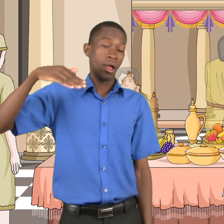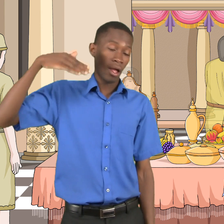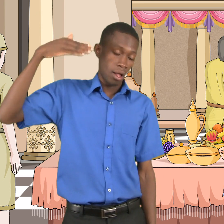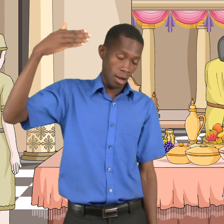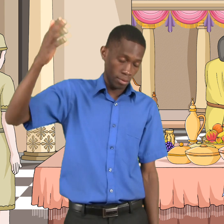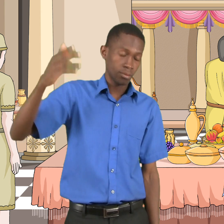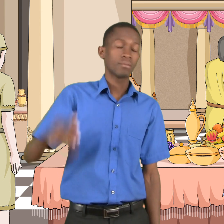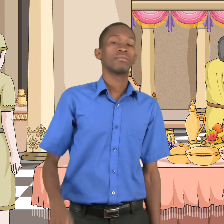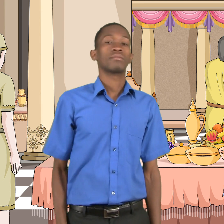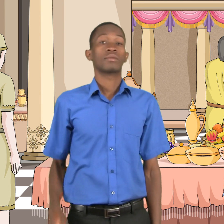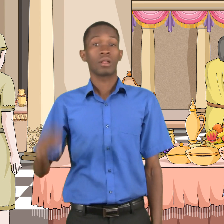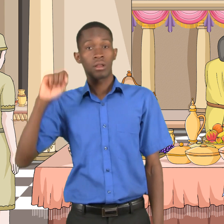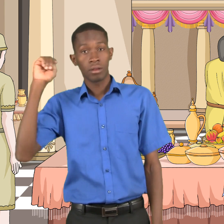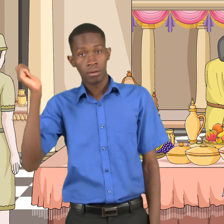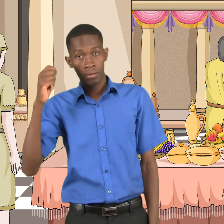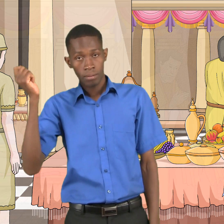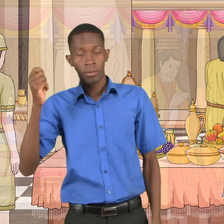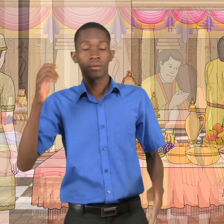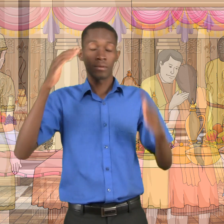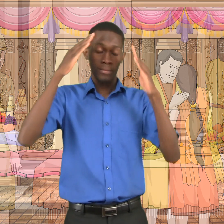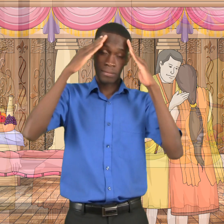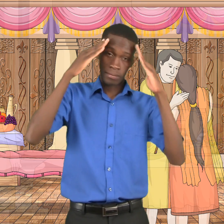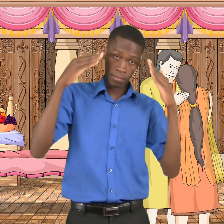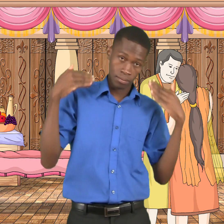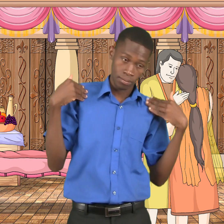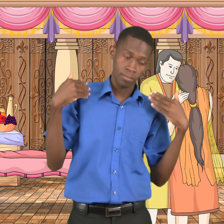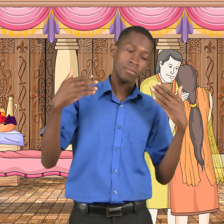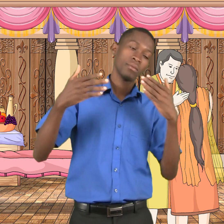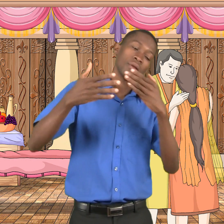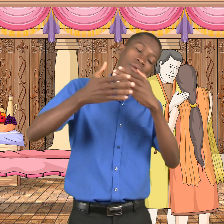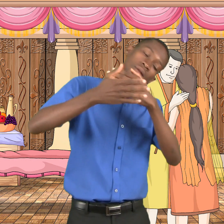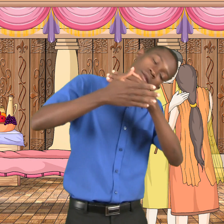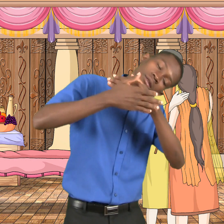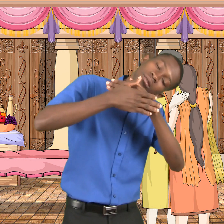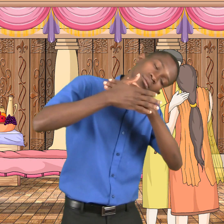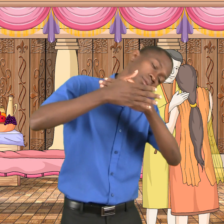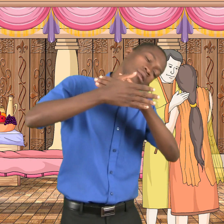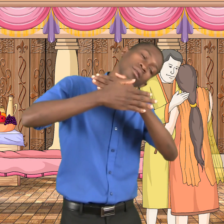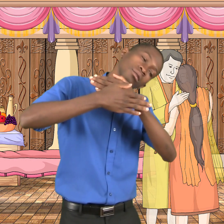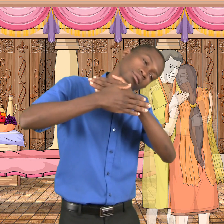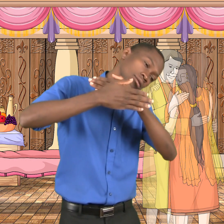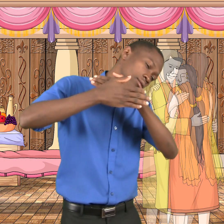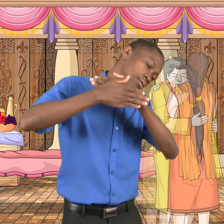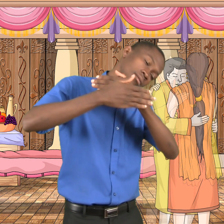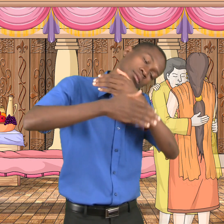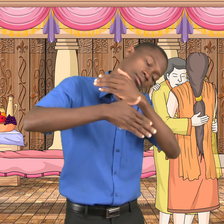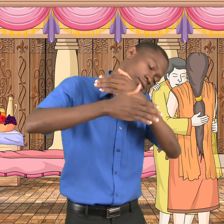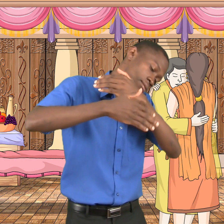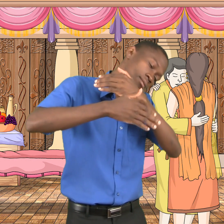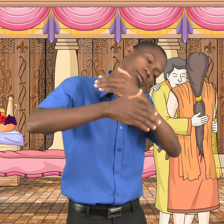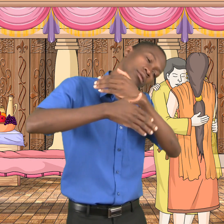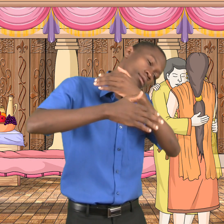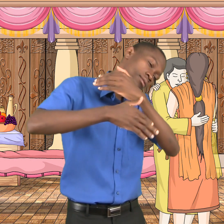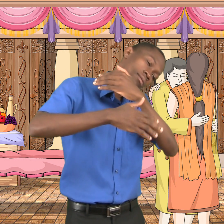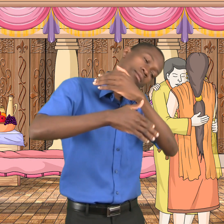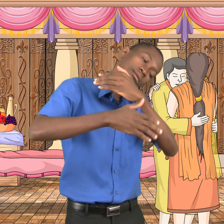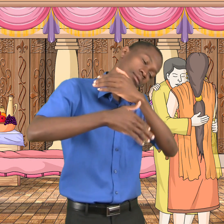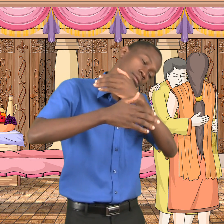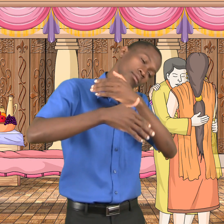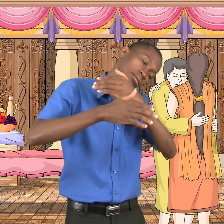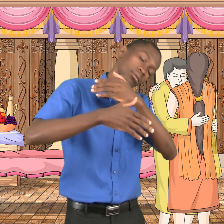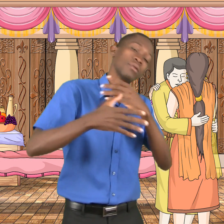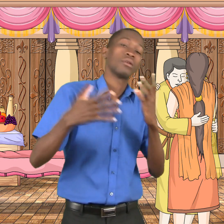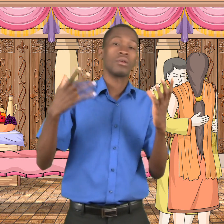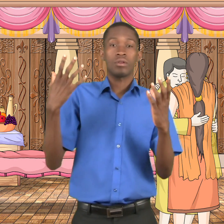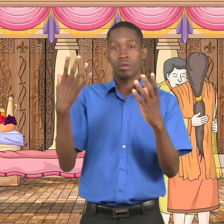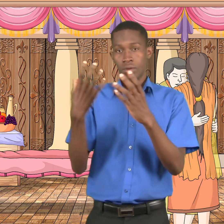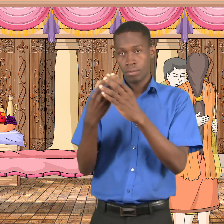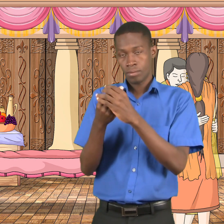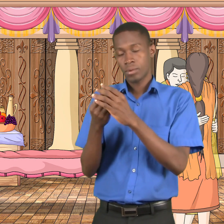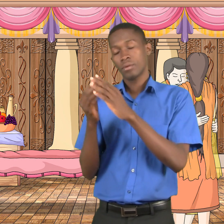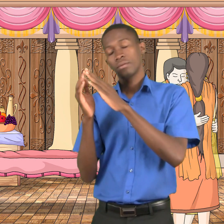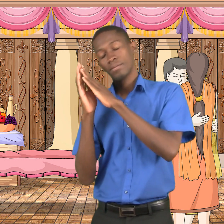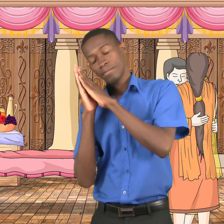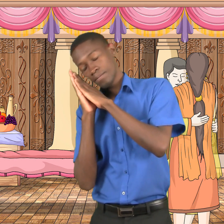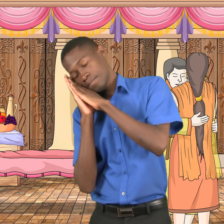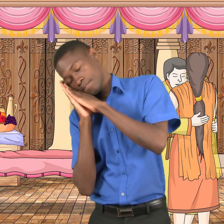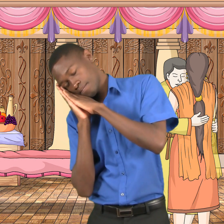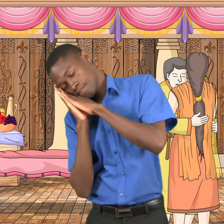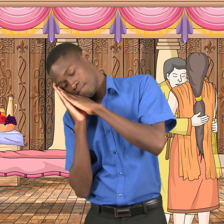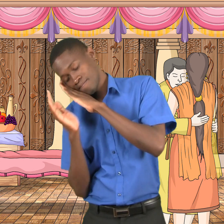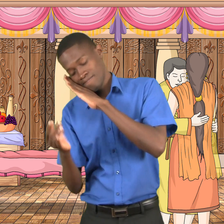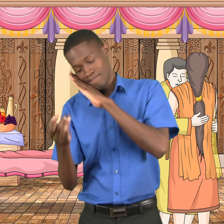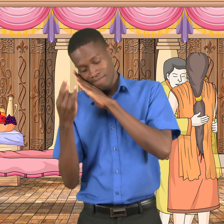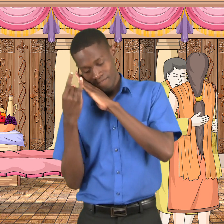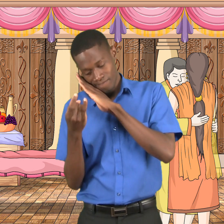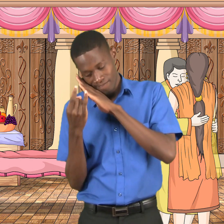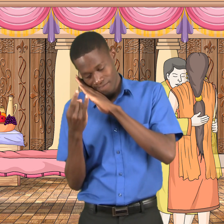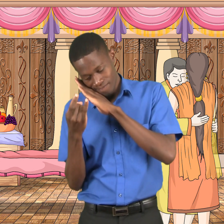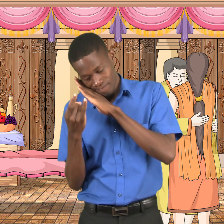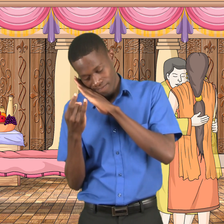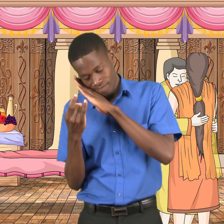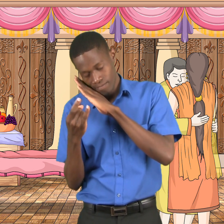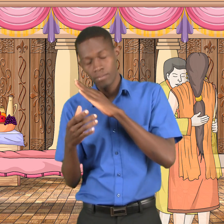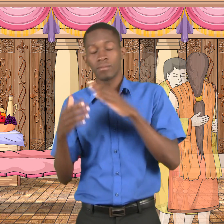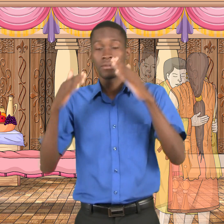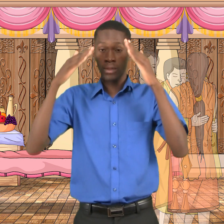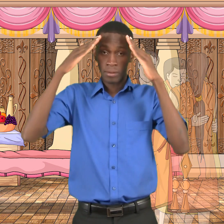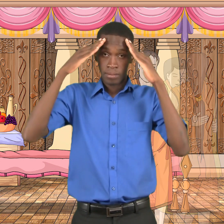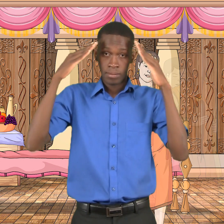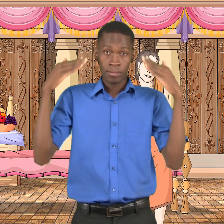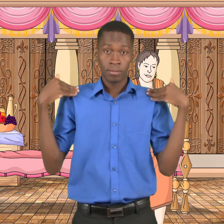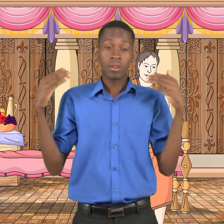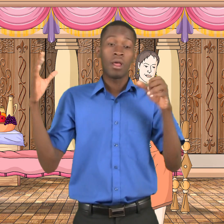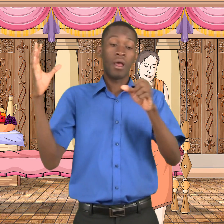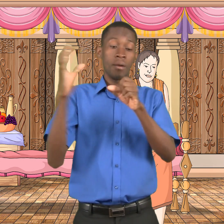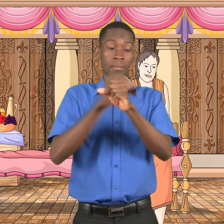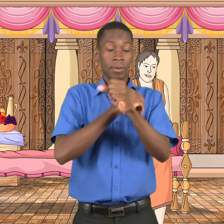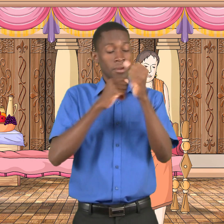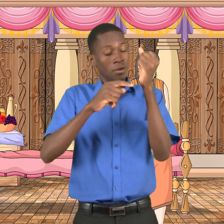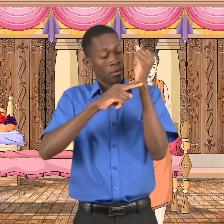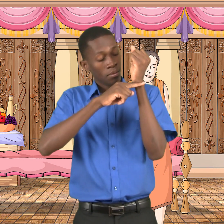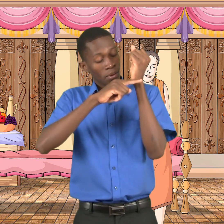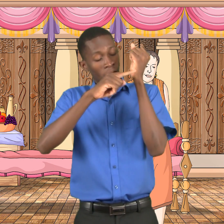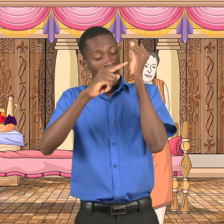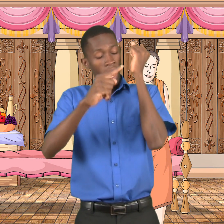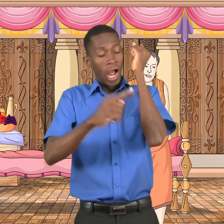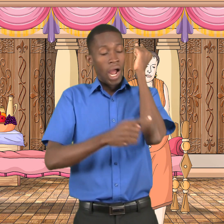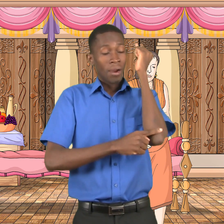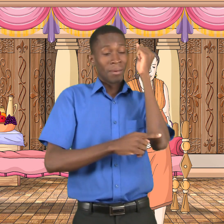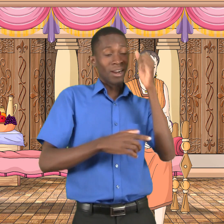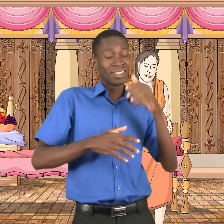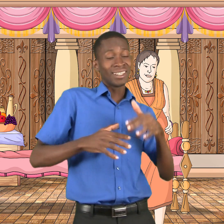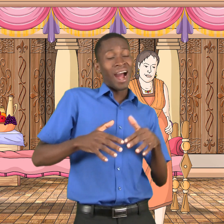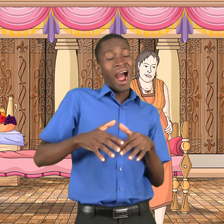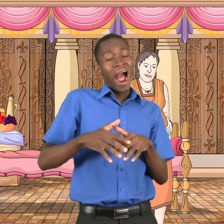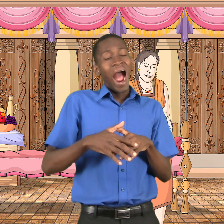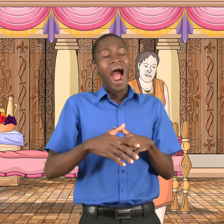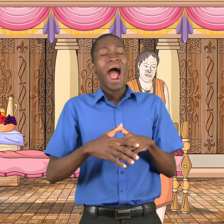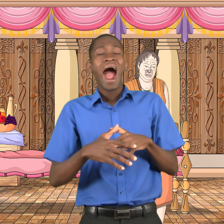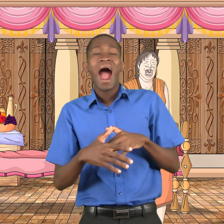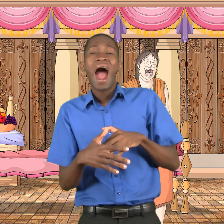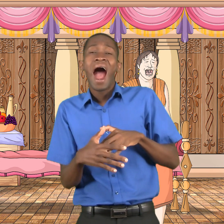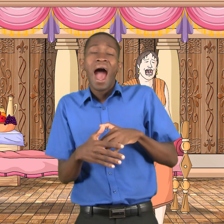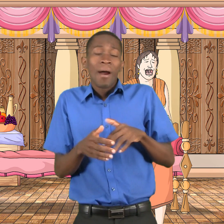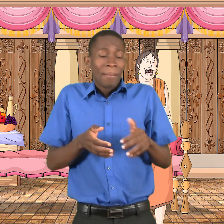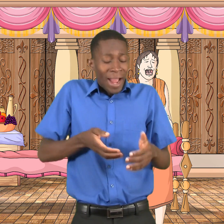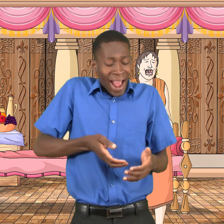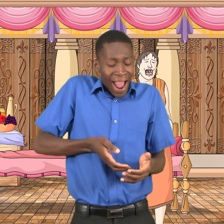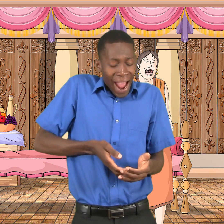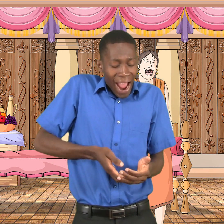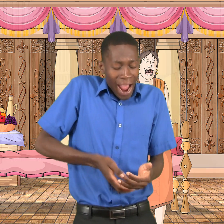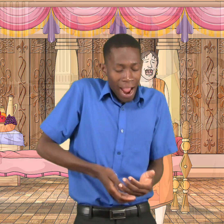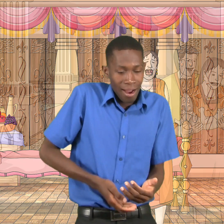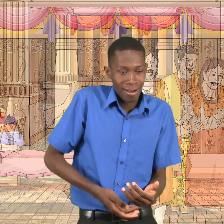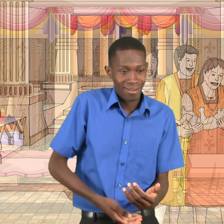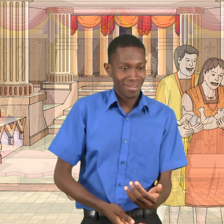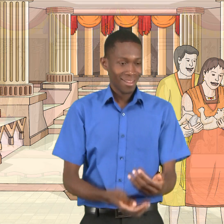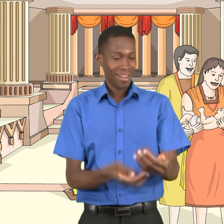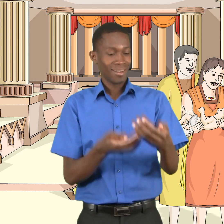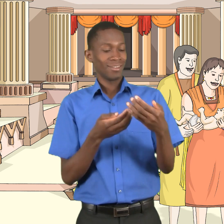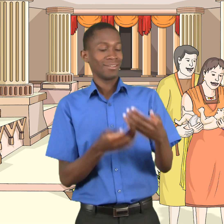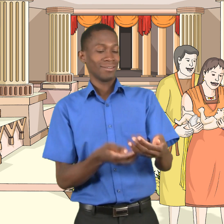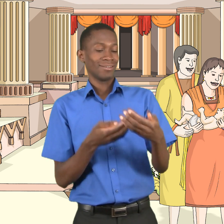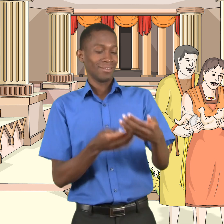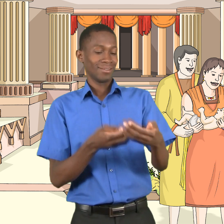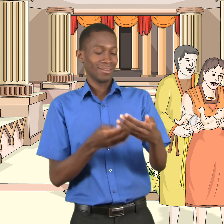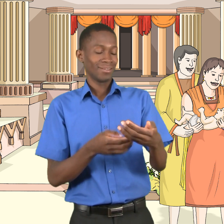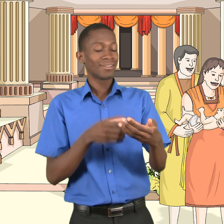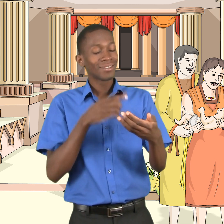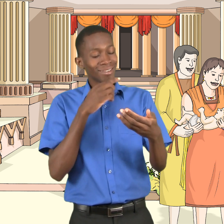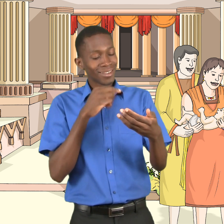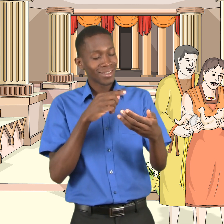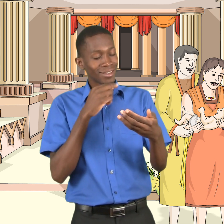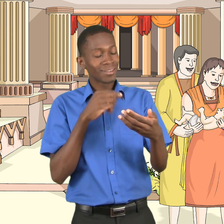Then David comforted his wife Bathsheba, and he went to her and lay with her.